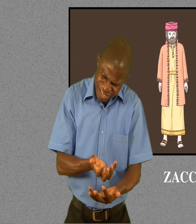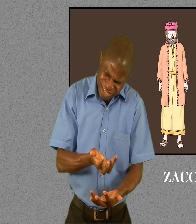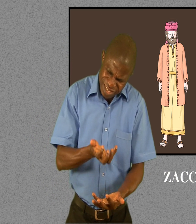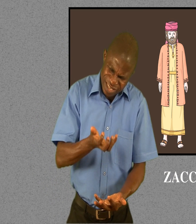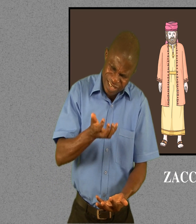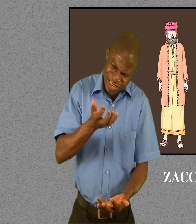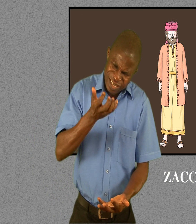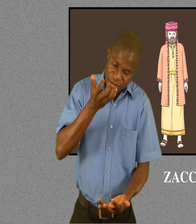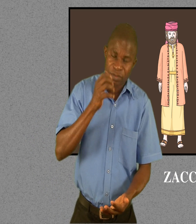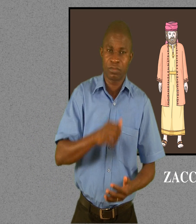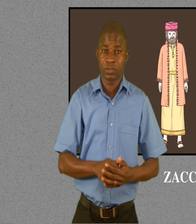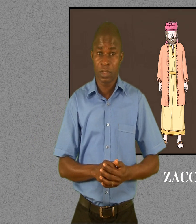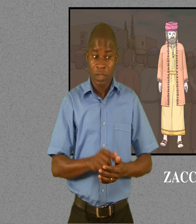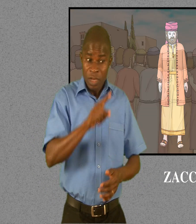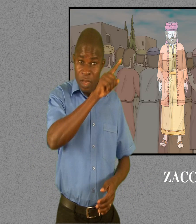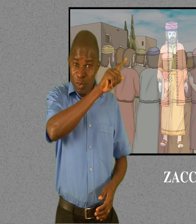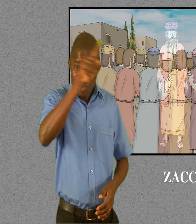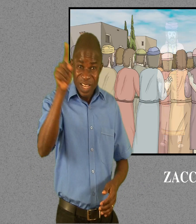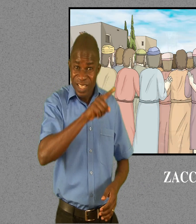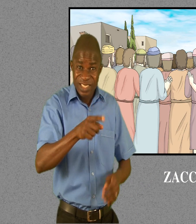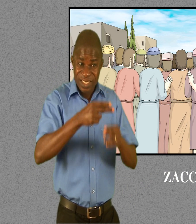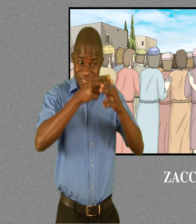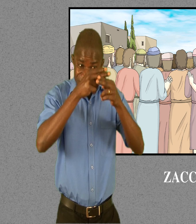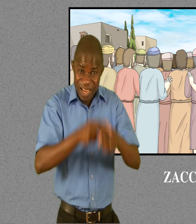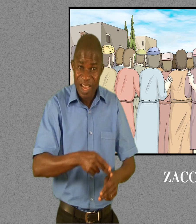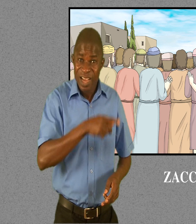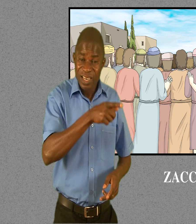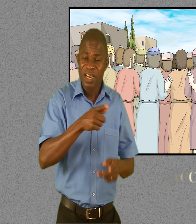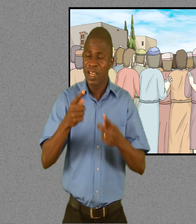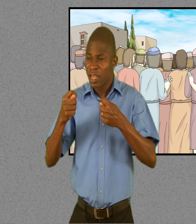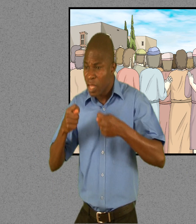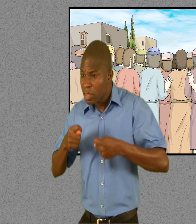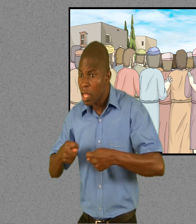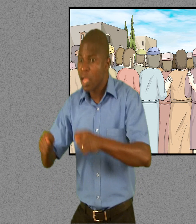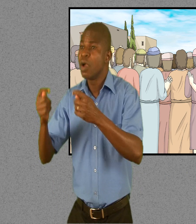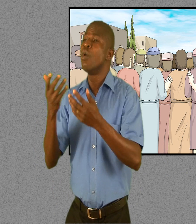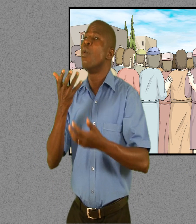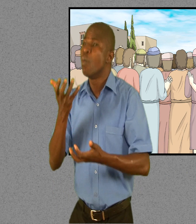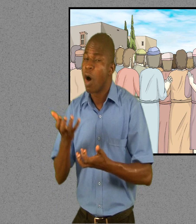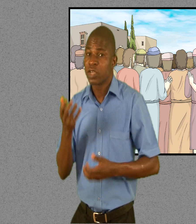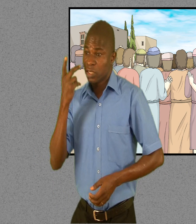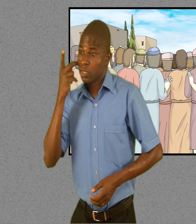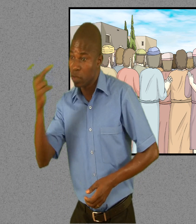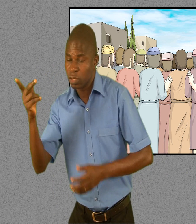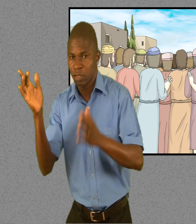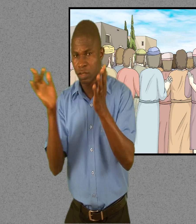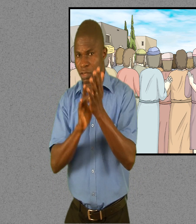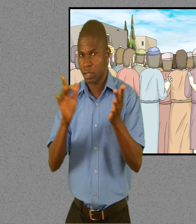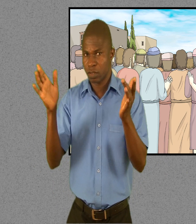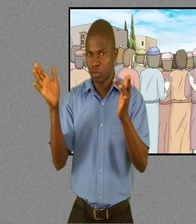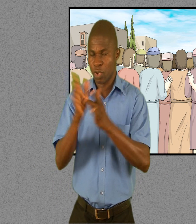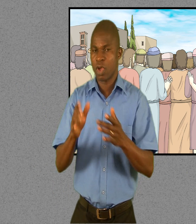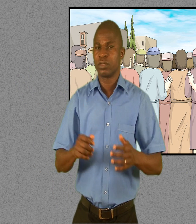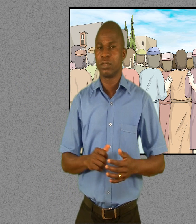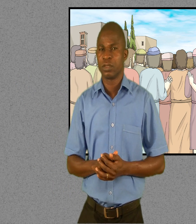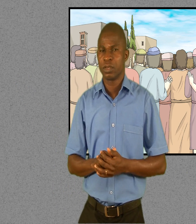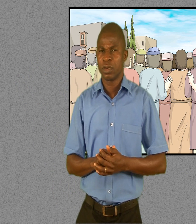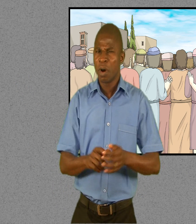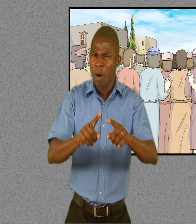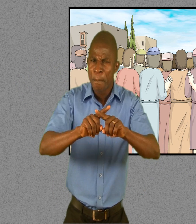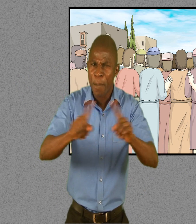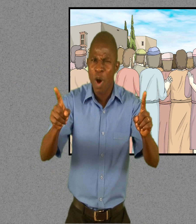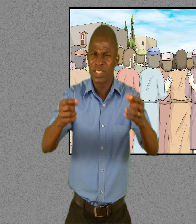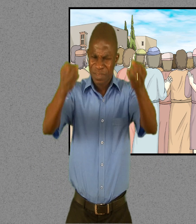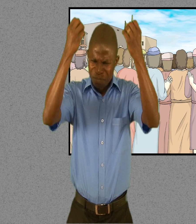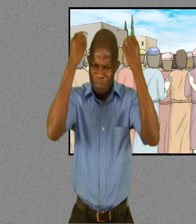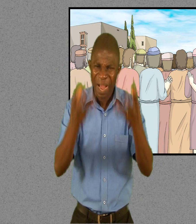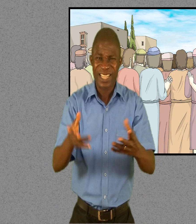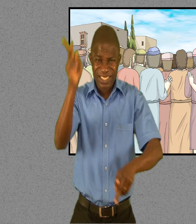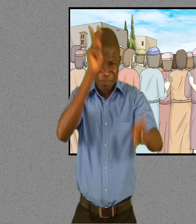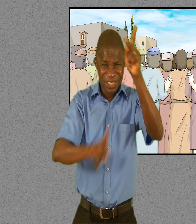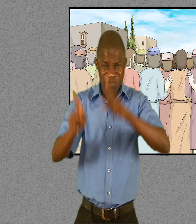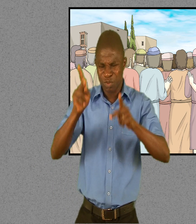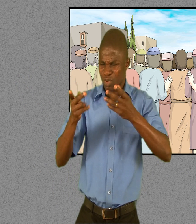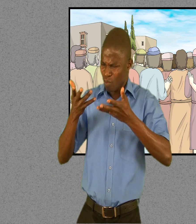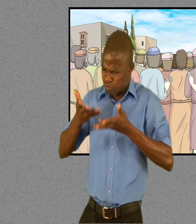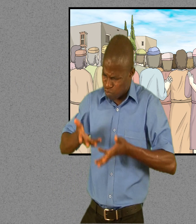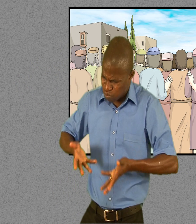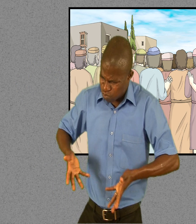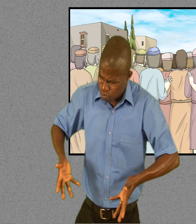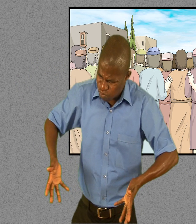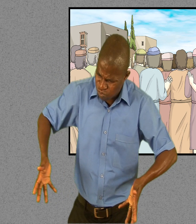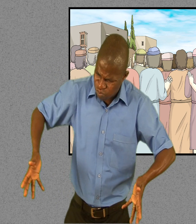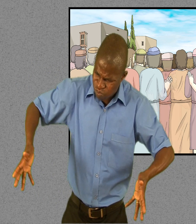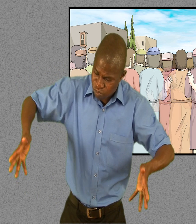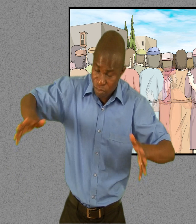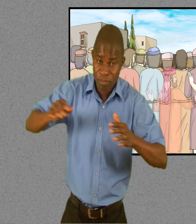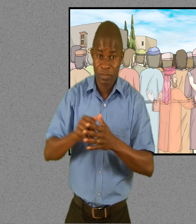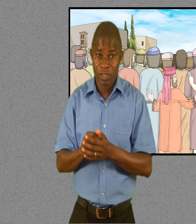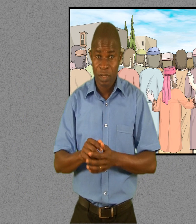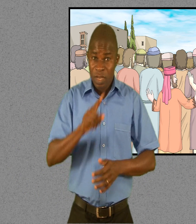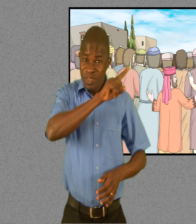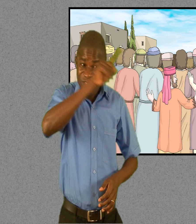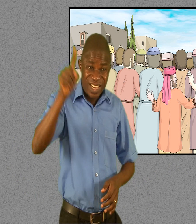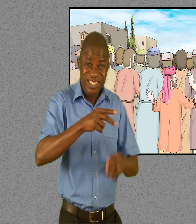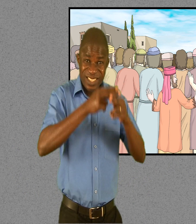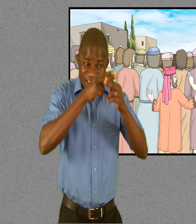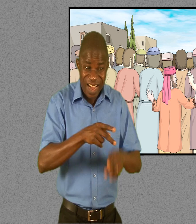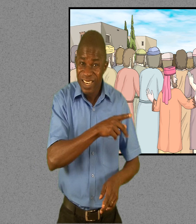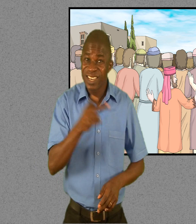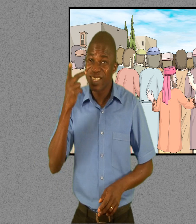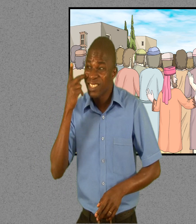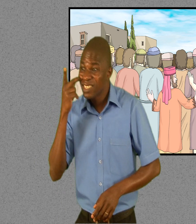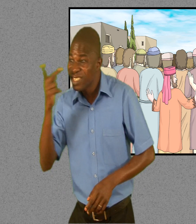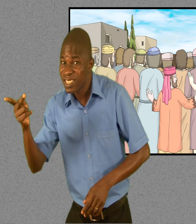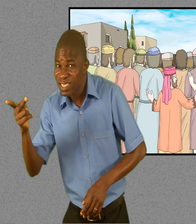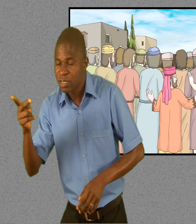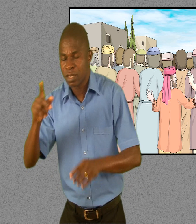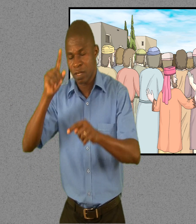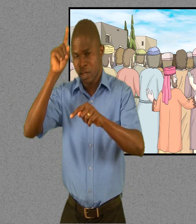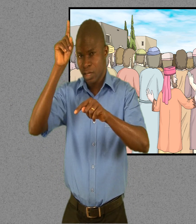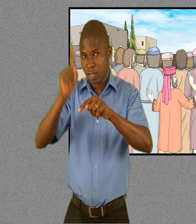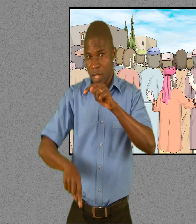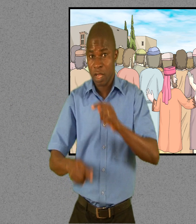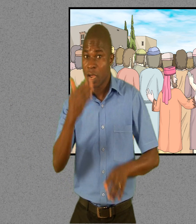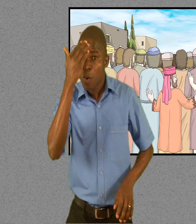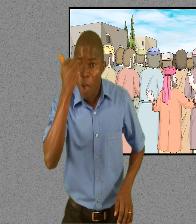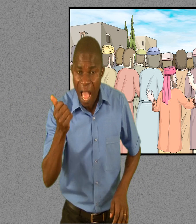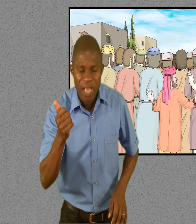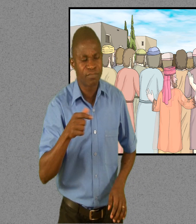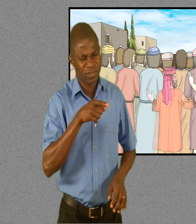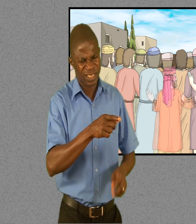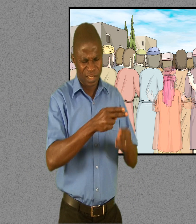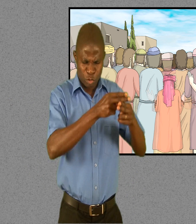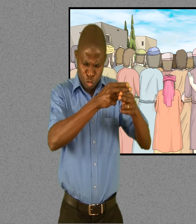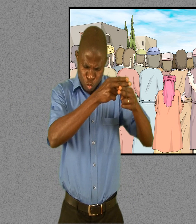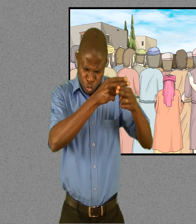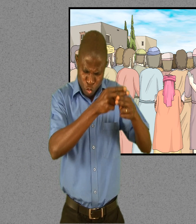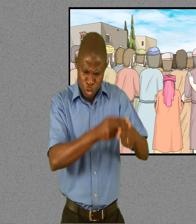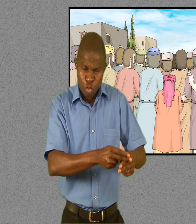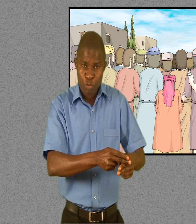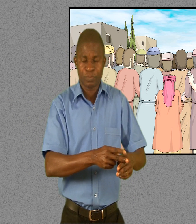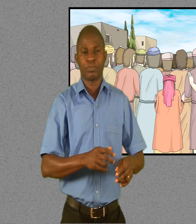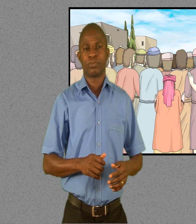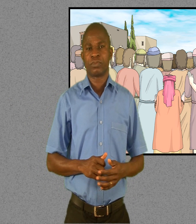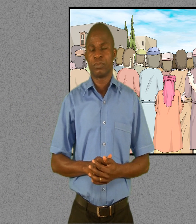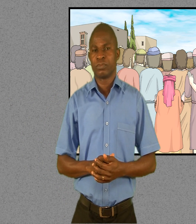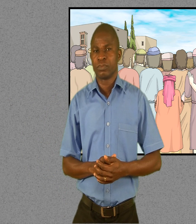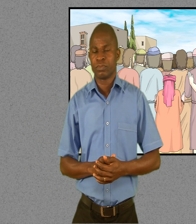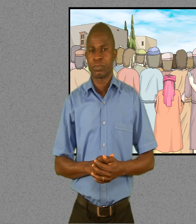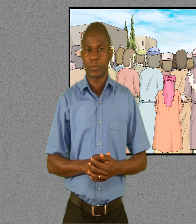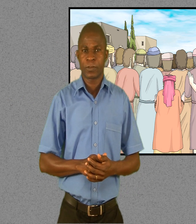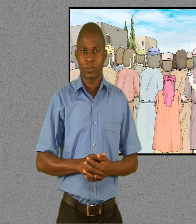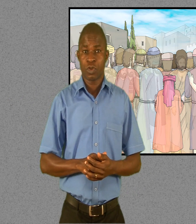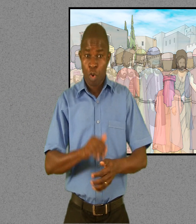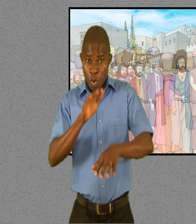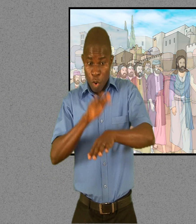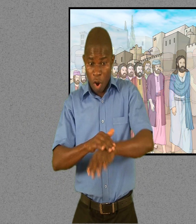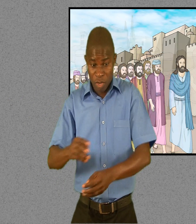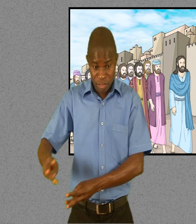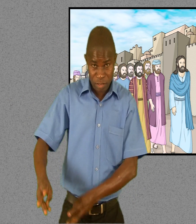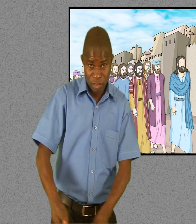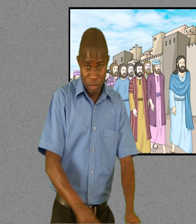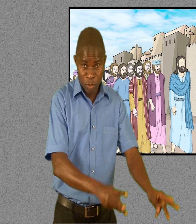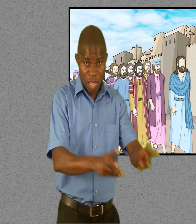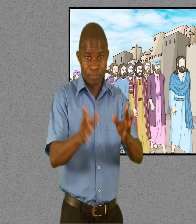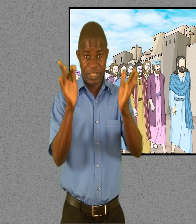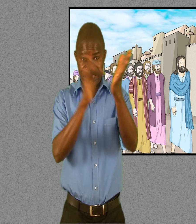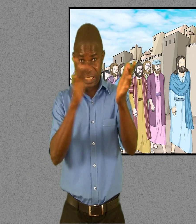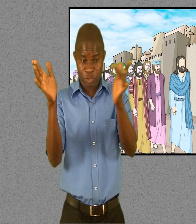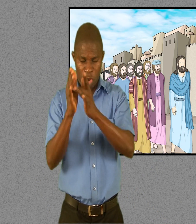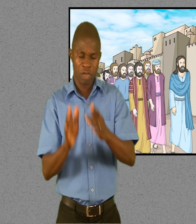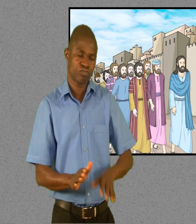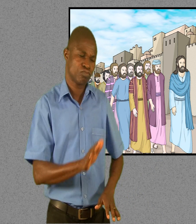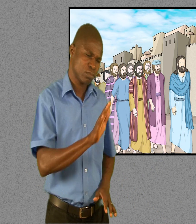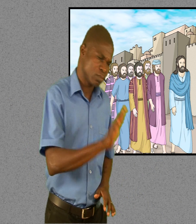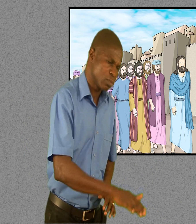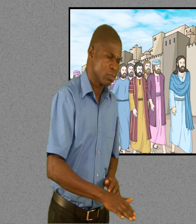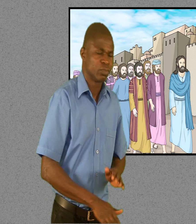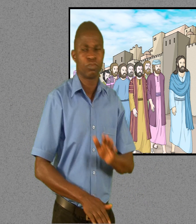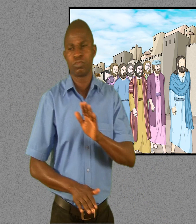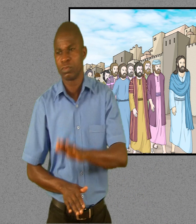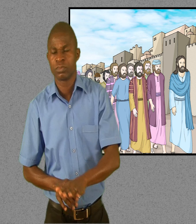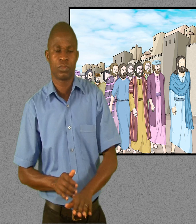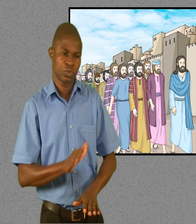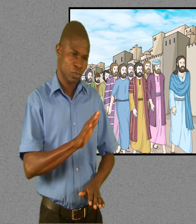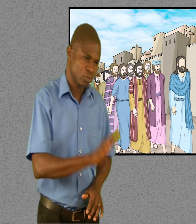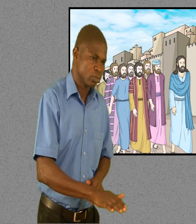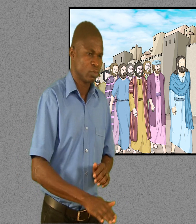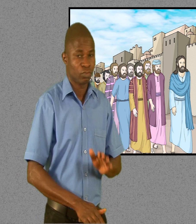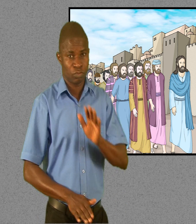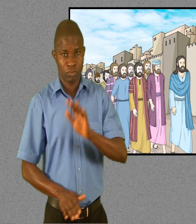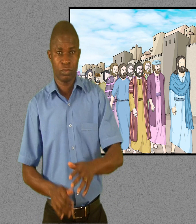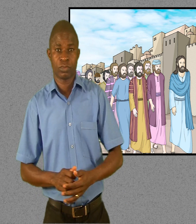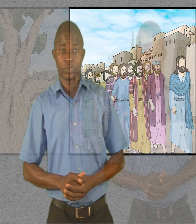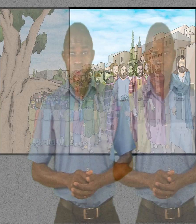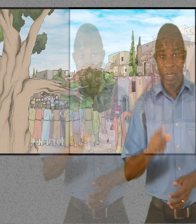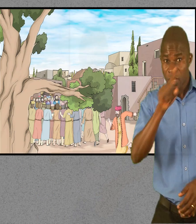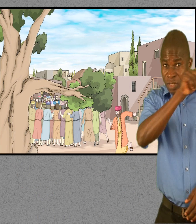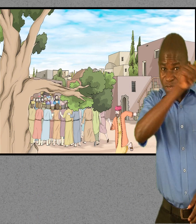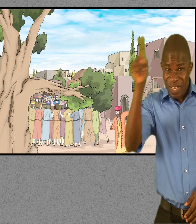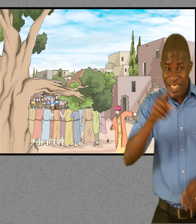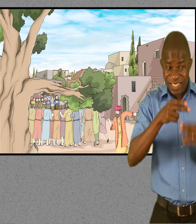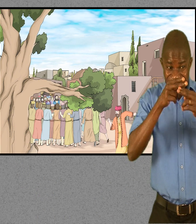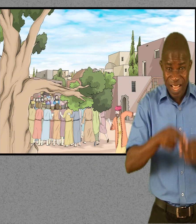He was trying to see who Jesus was, but could not see over the crowd because he was small in stature.